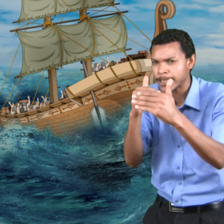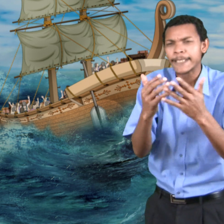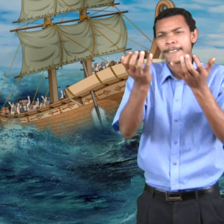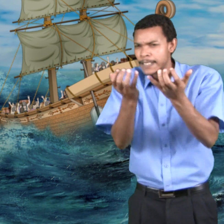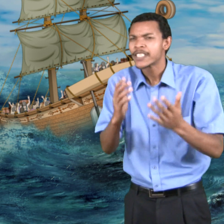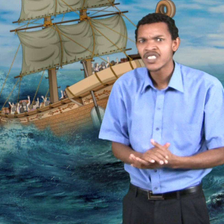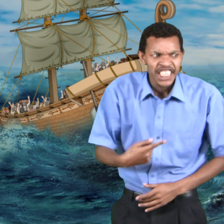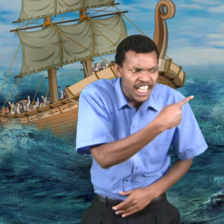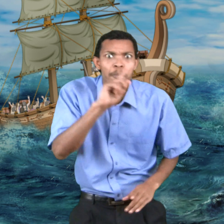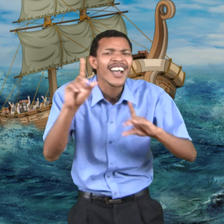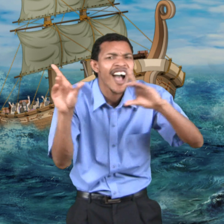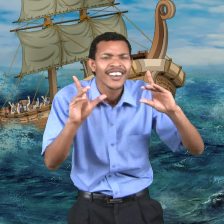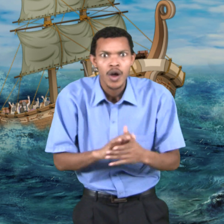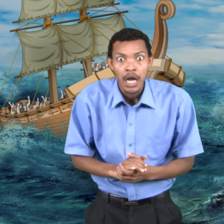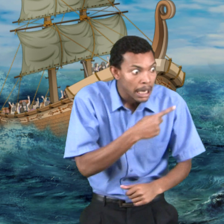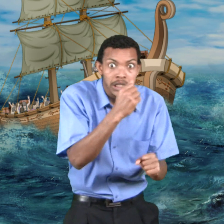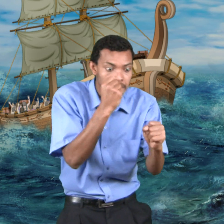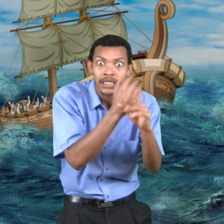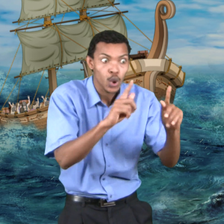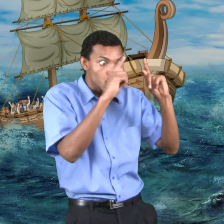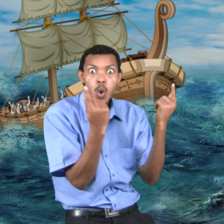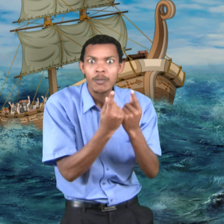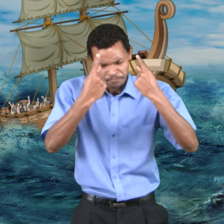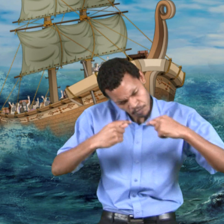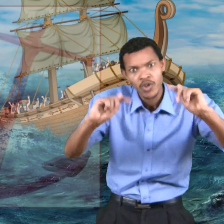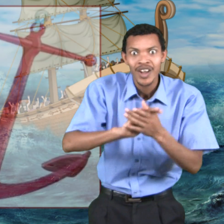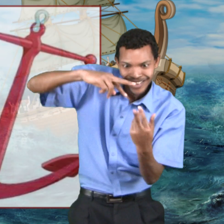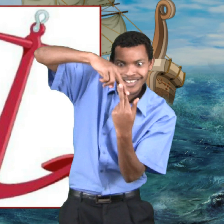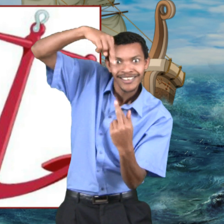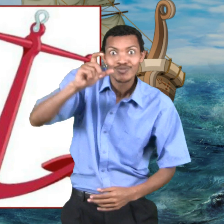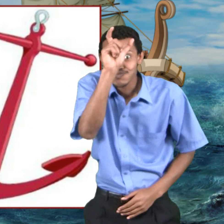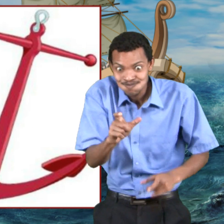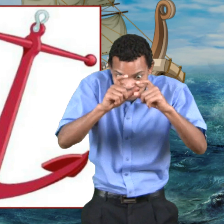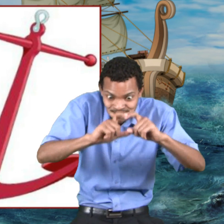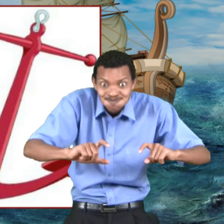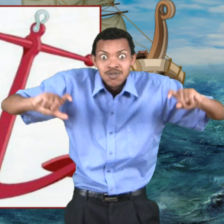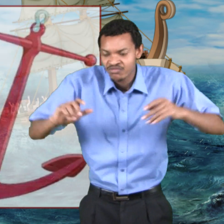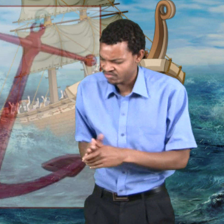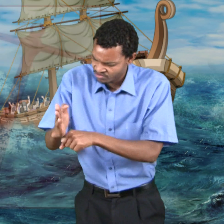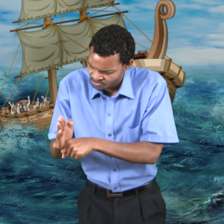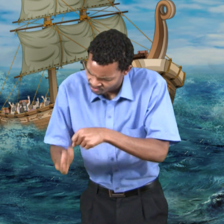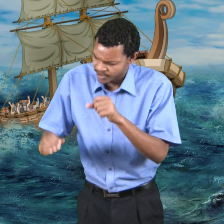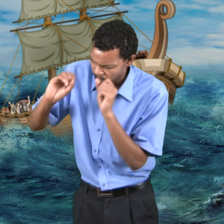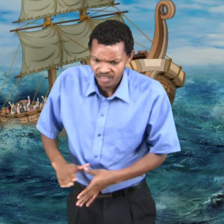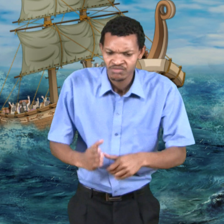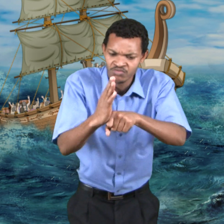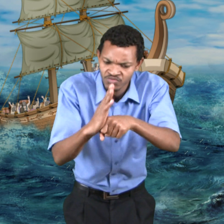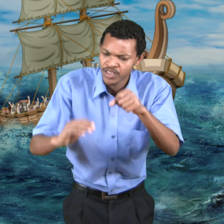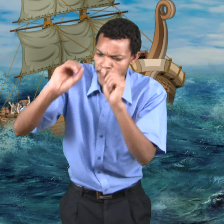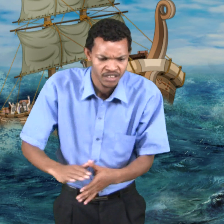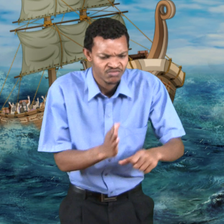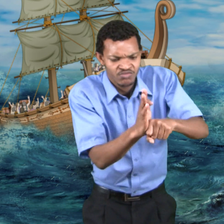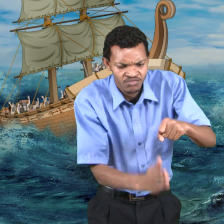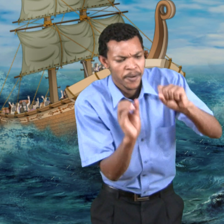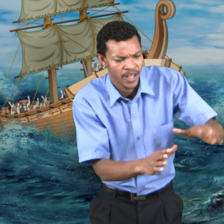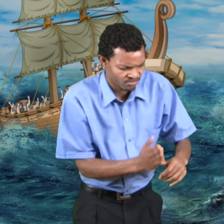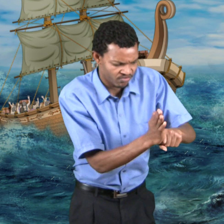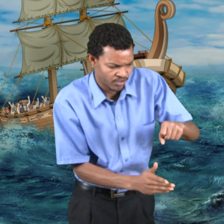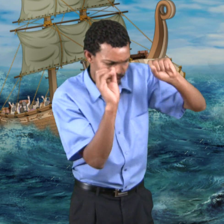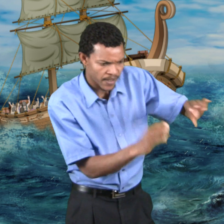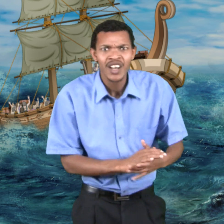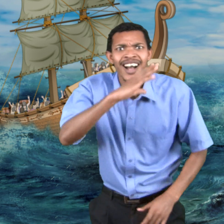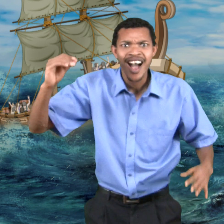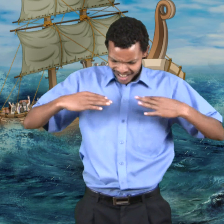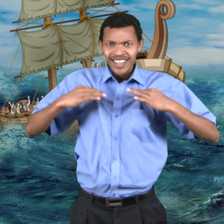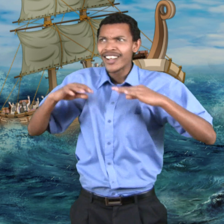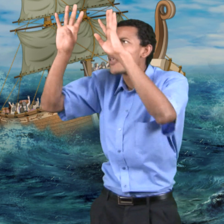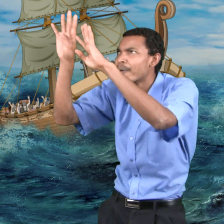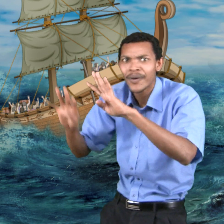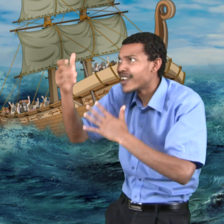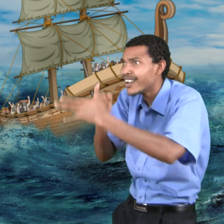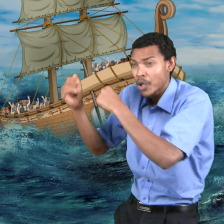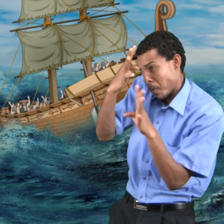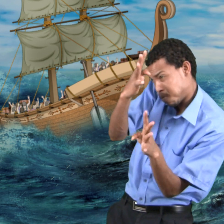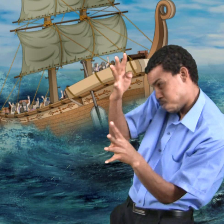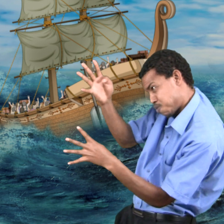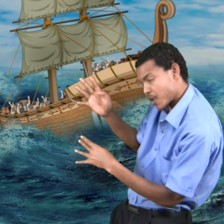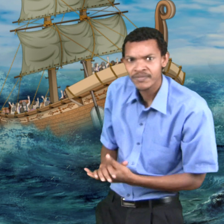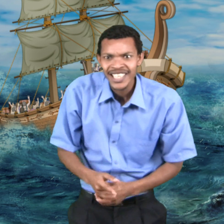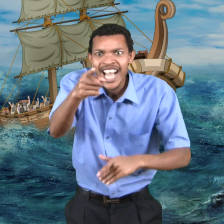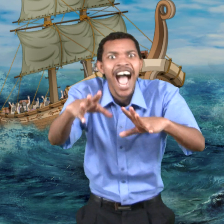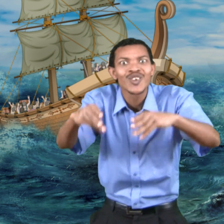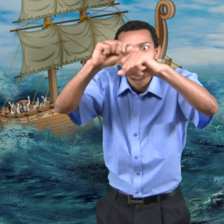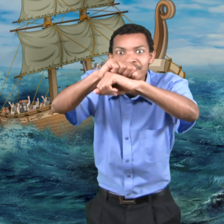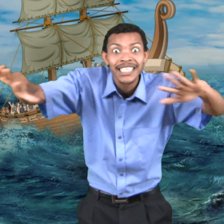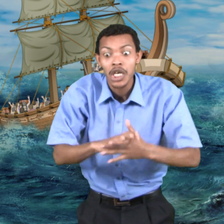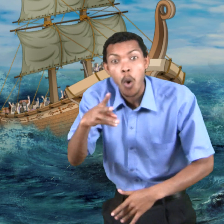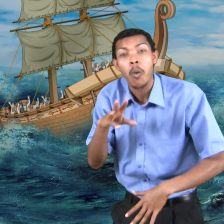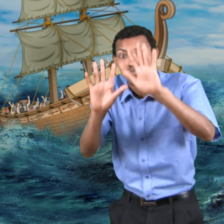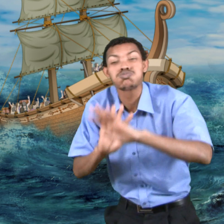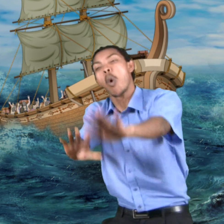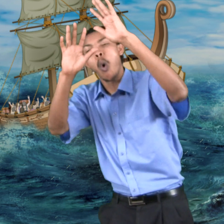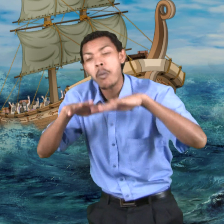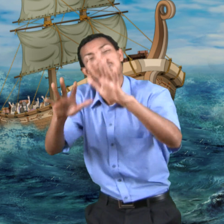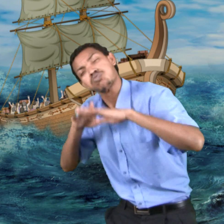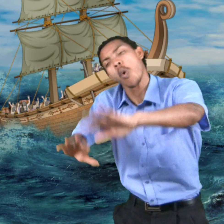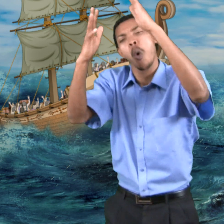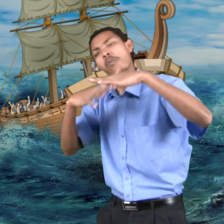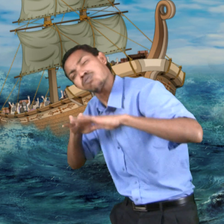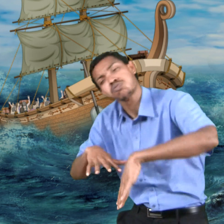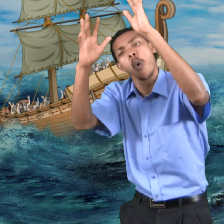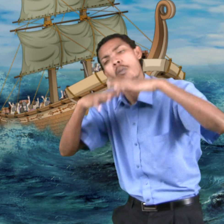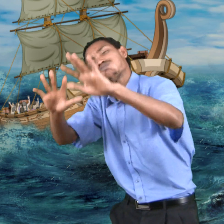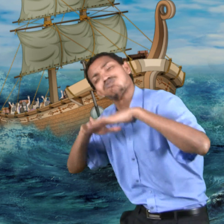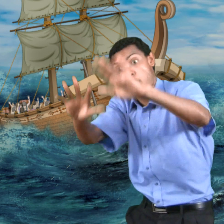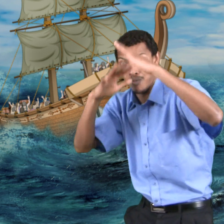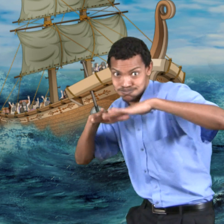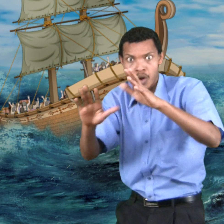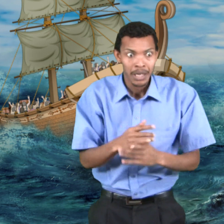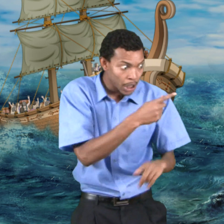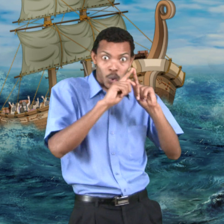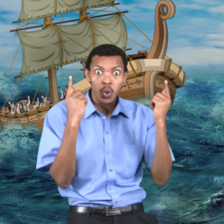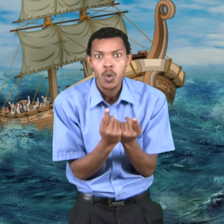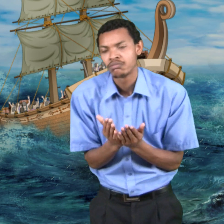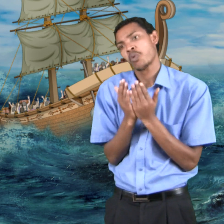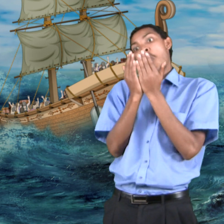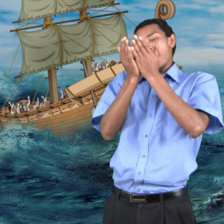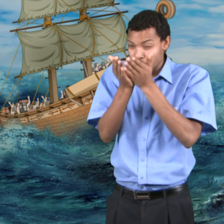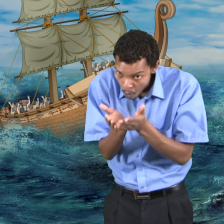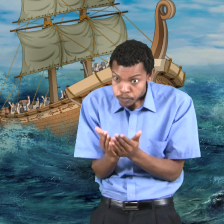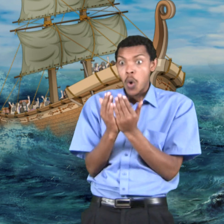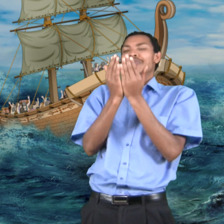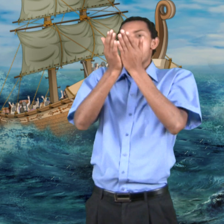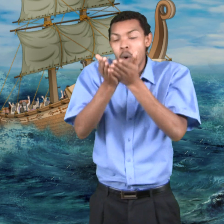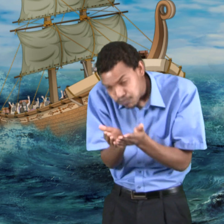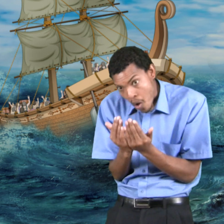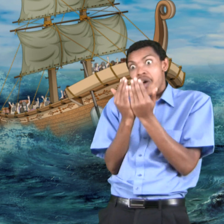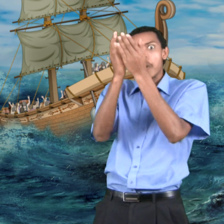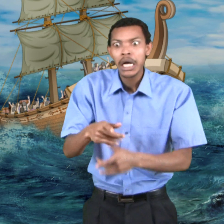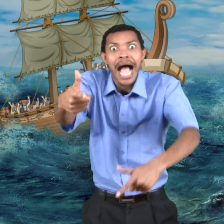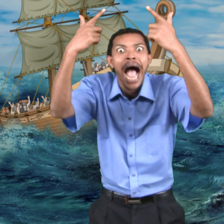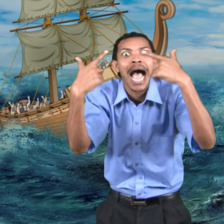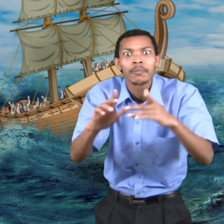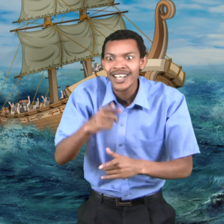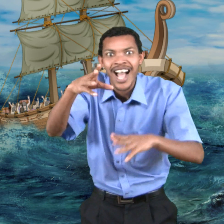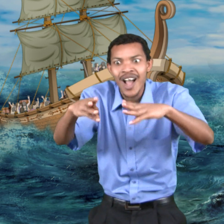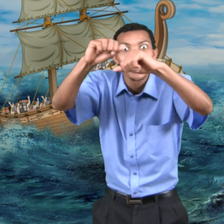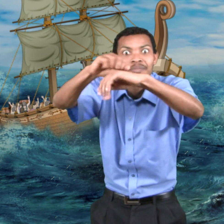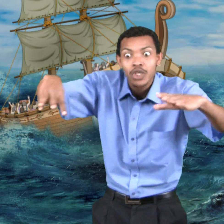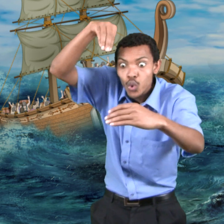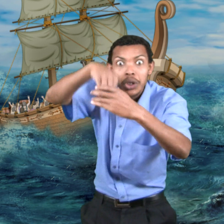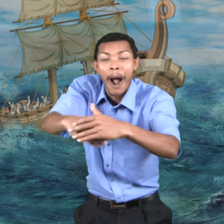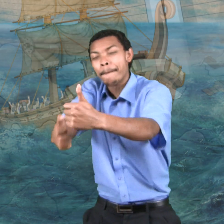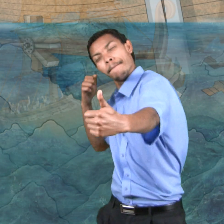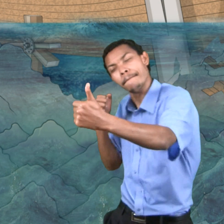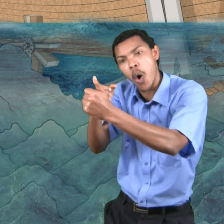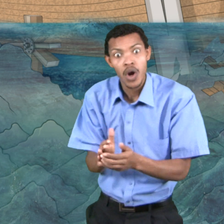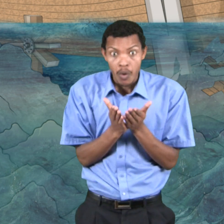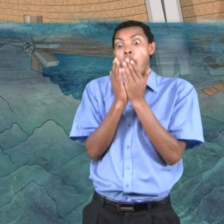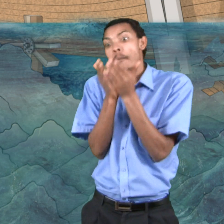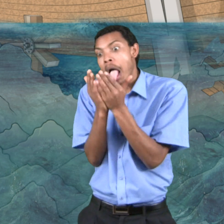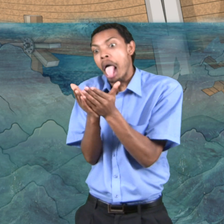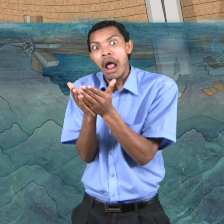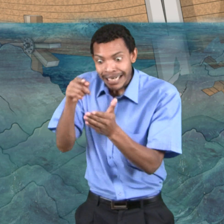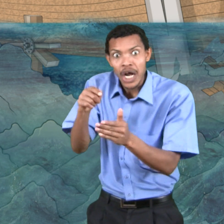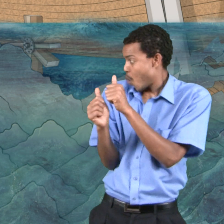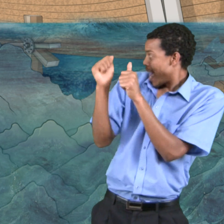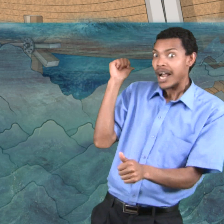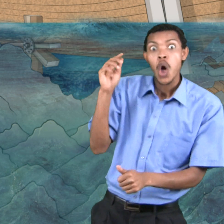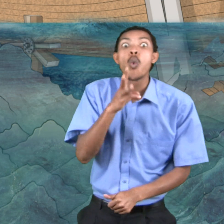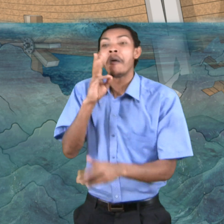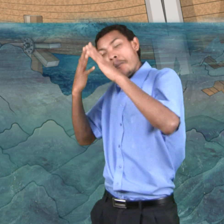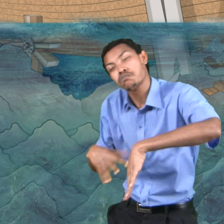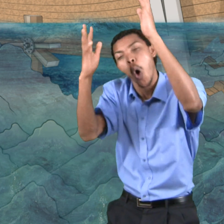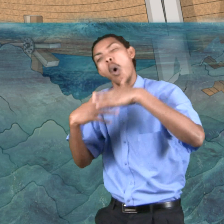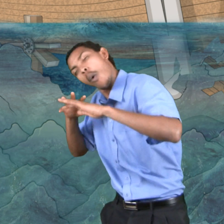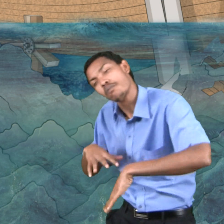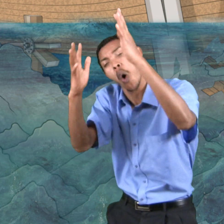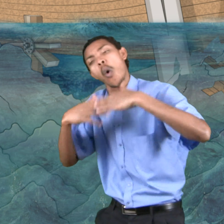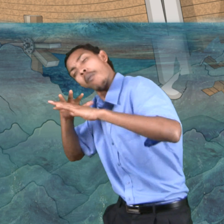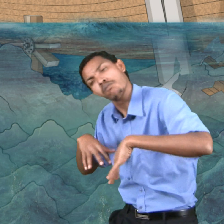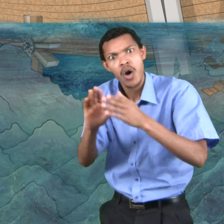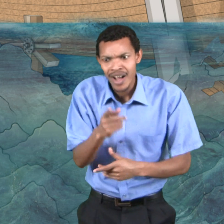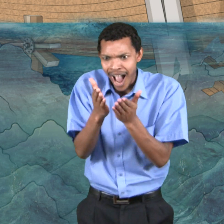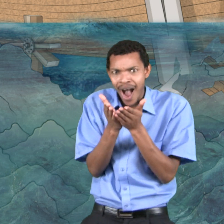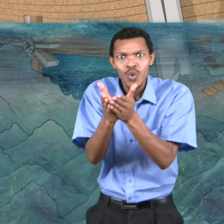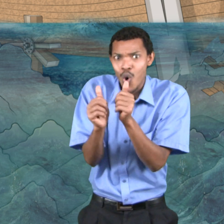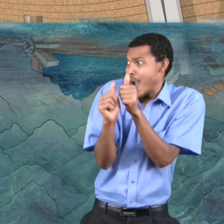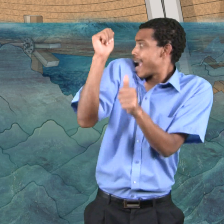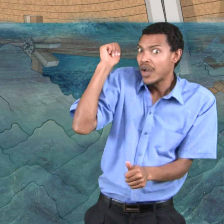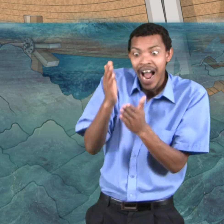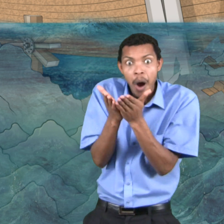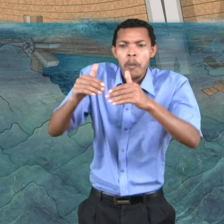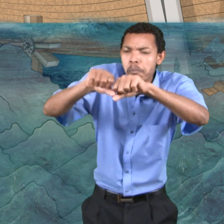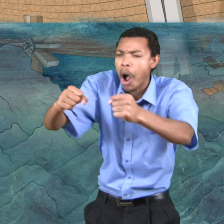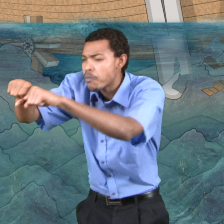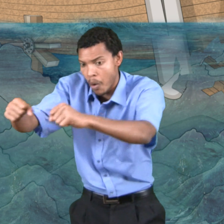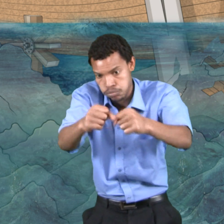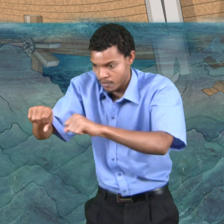When daylight came, they did not recognize the land, but they sighted a bay with a sandy beach, where they decided to run the ship aground if they could.